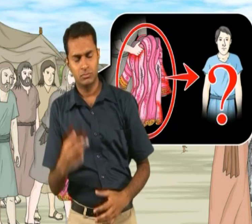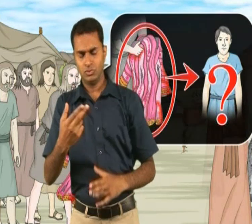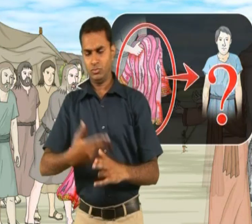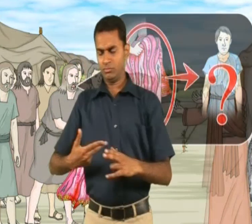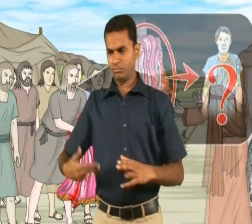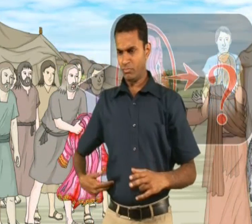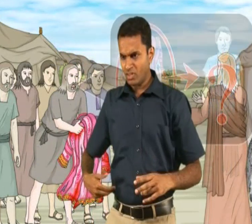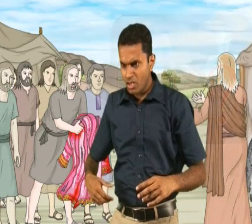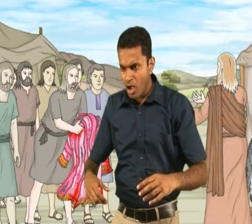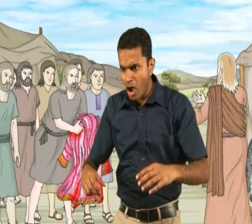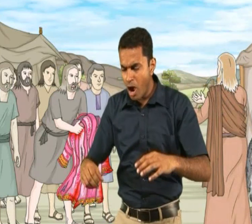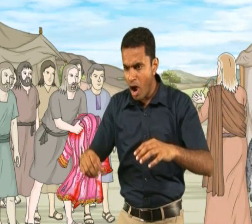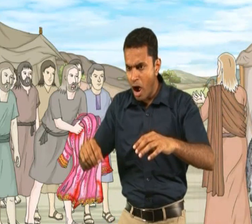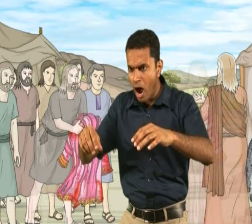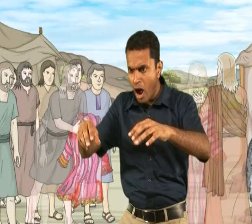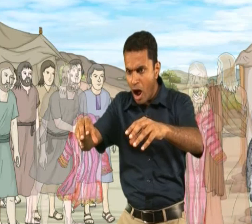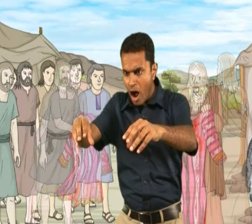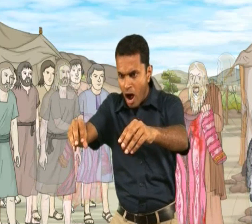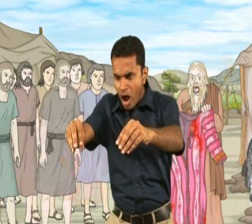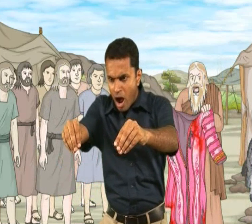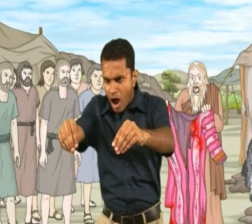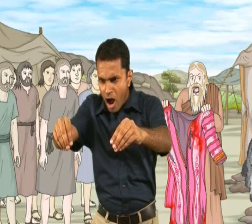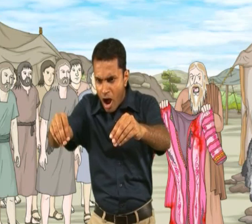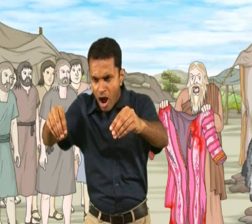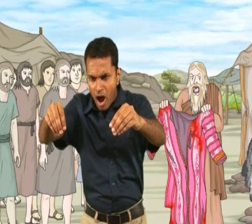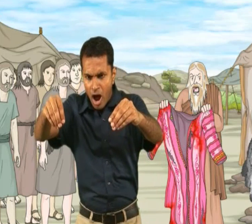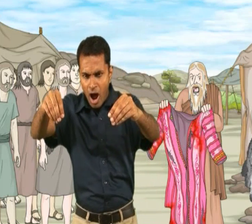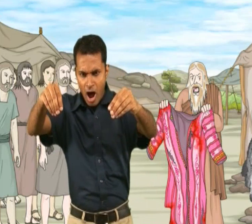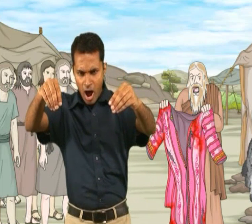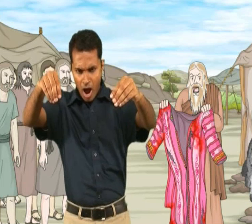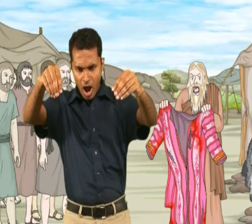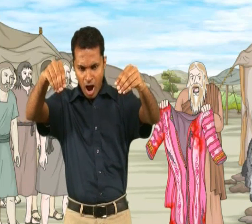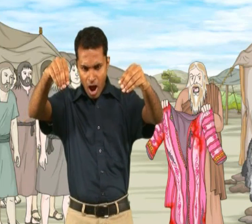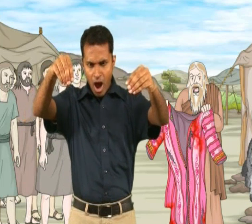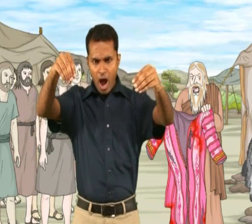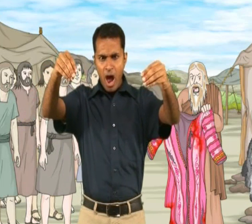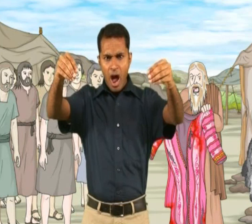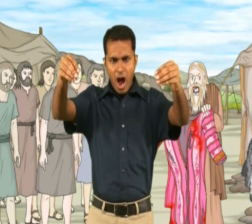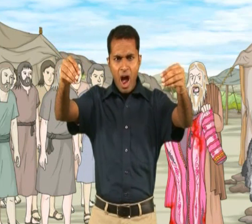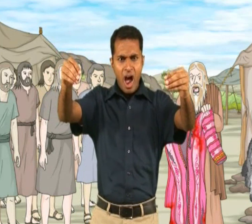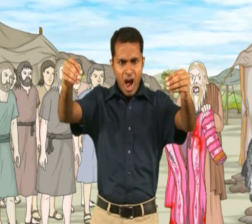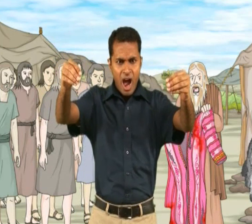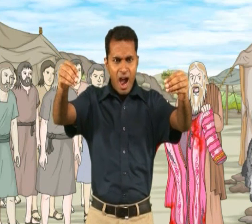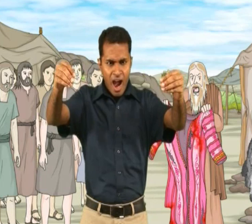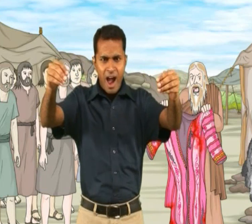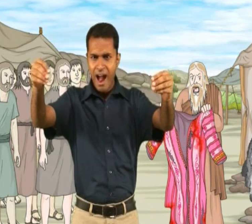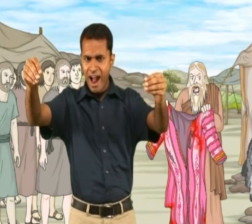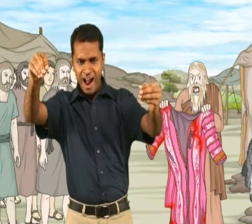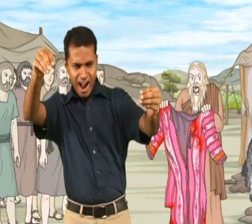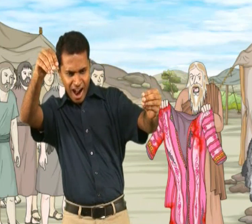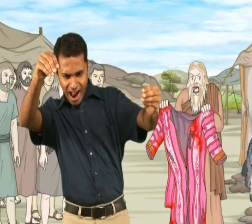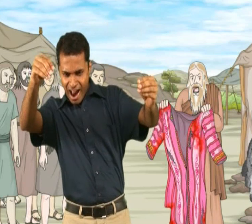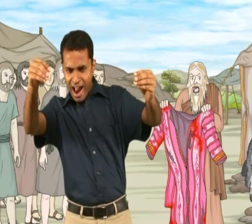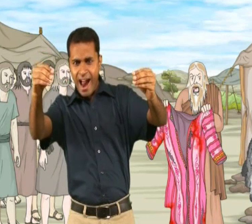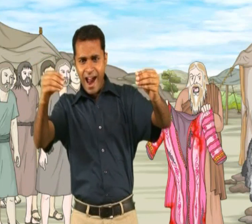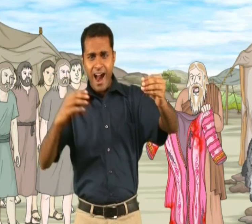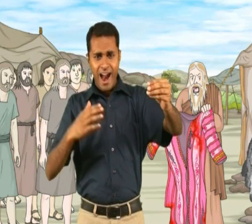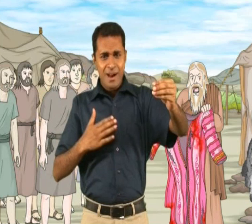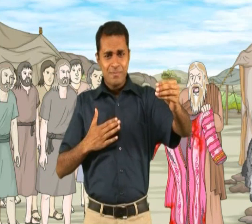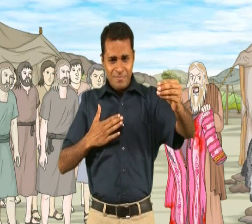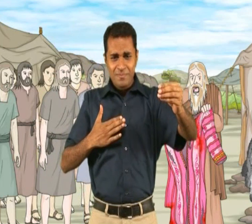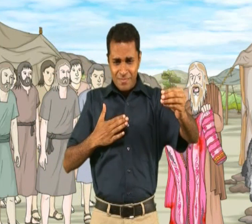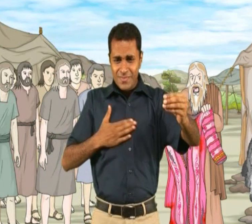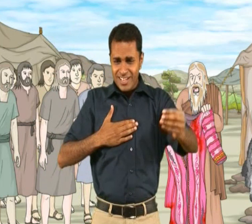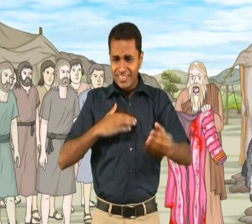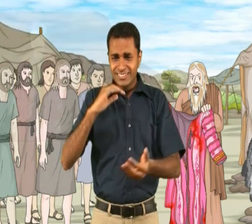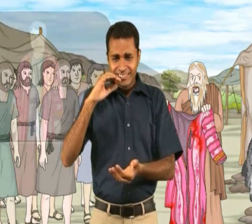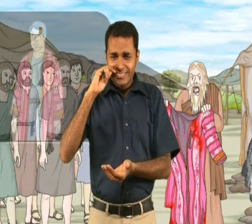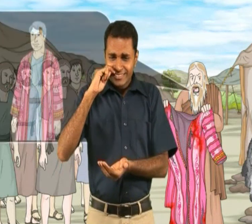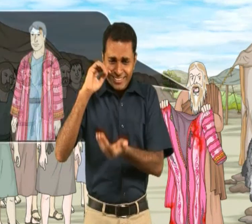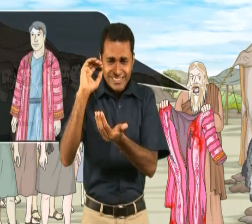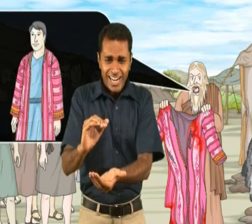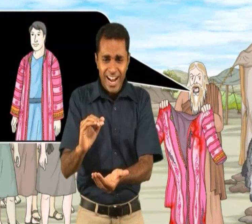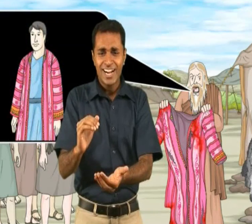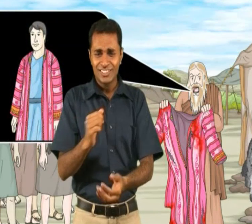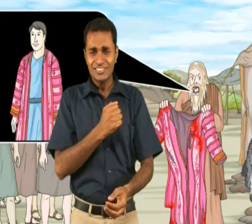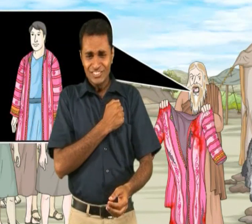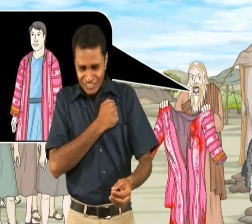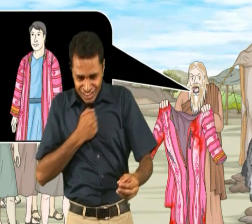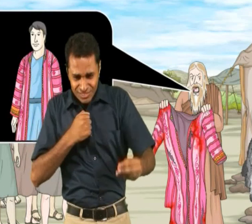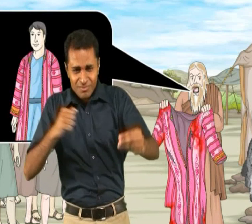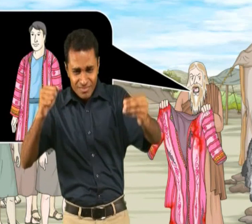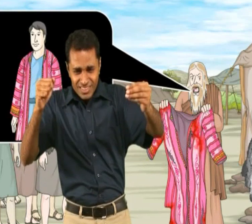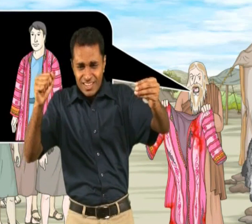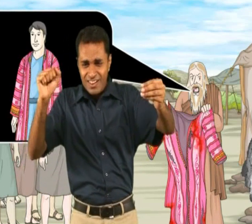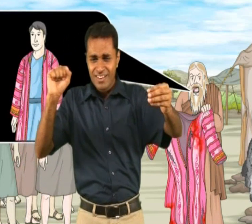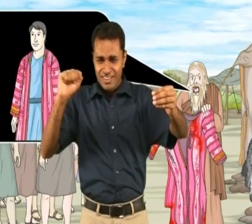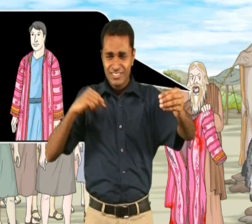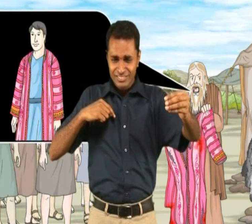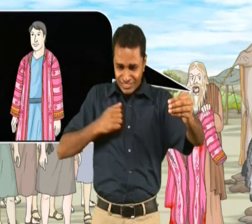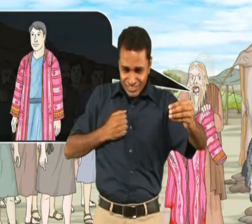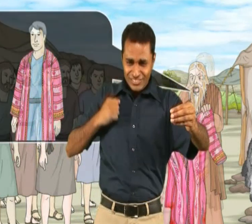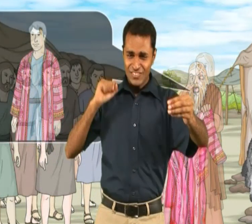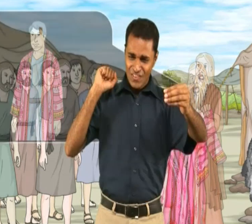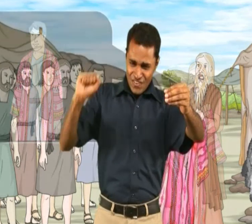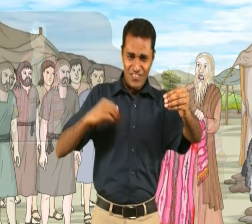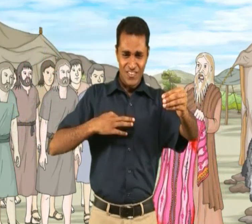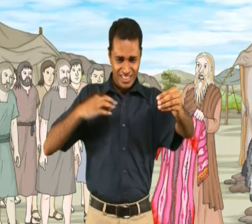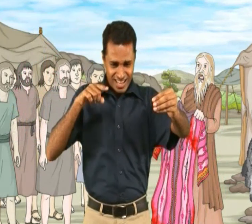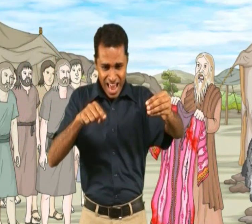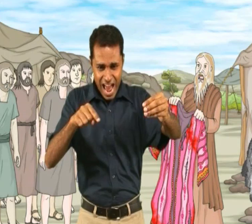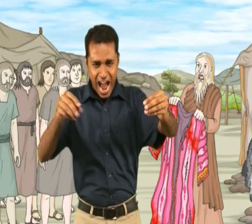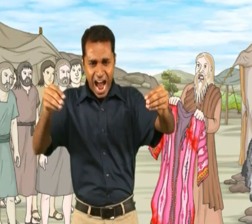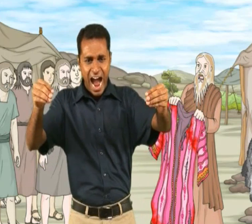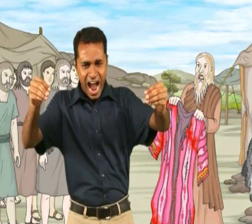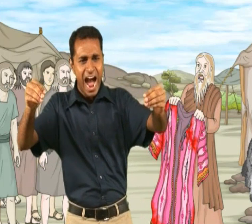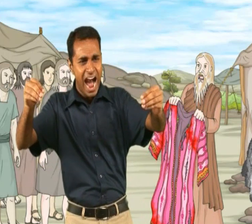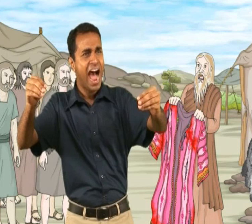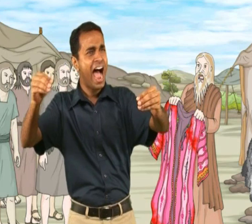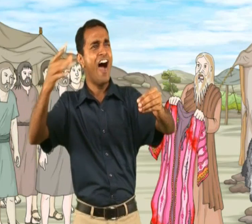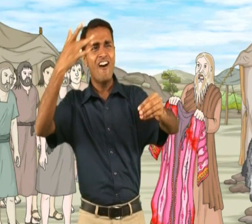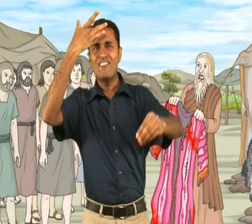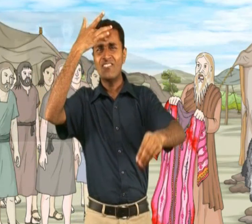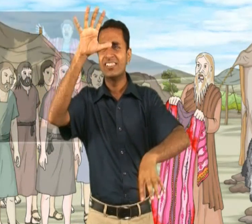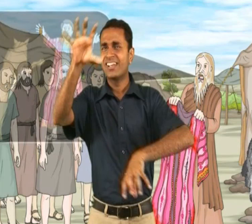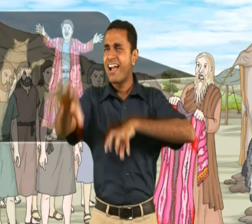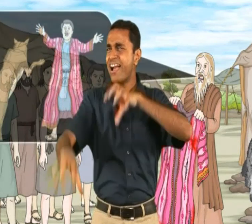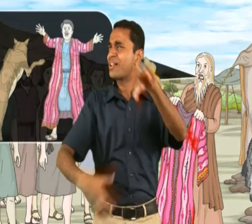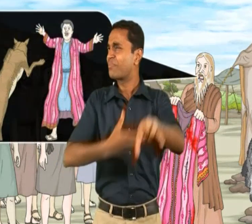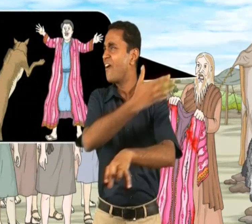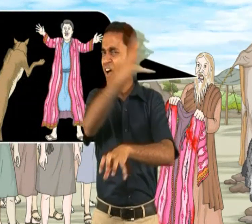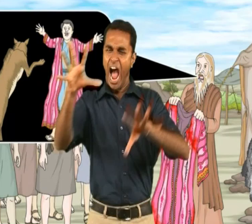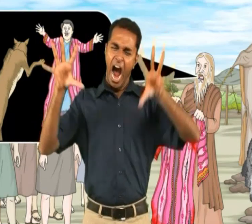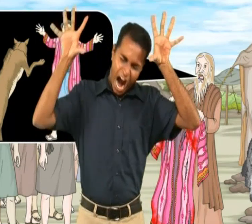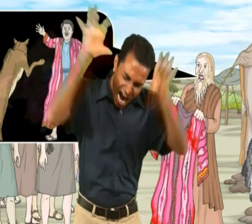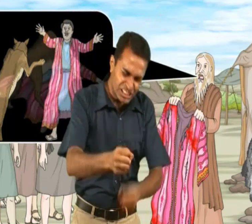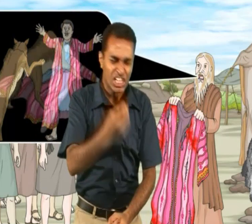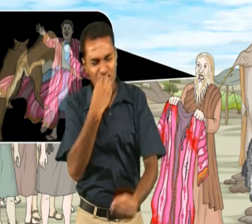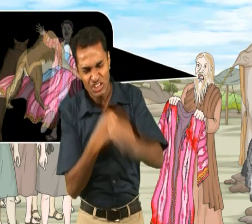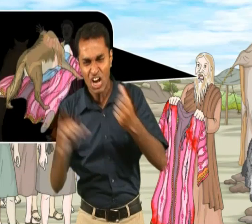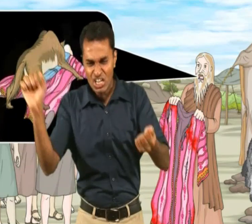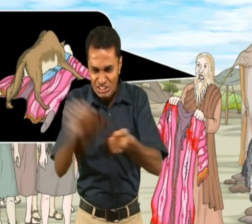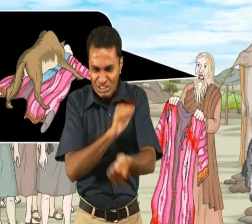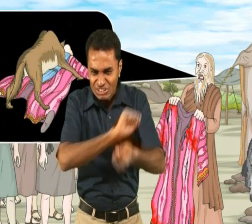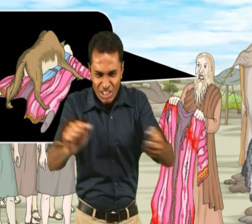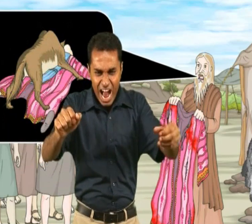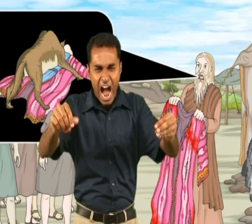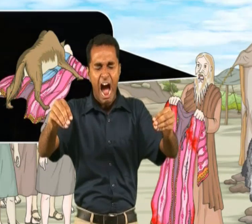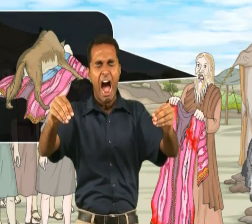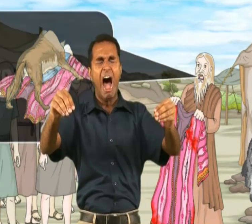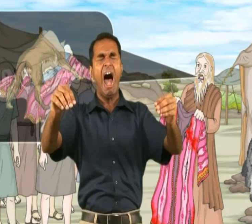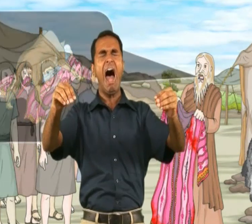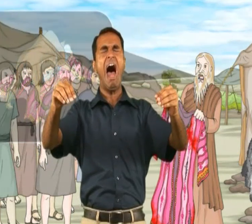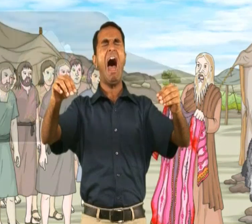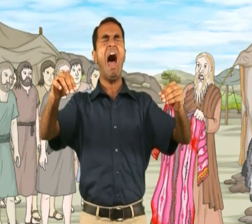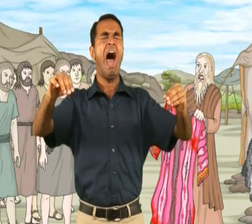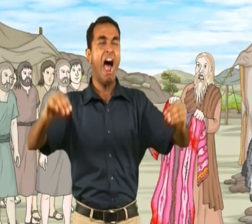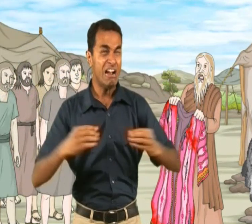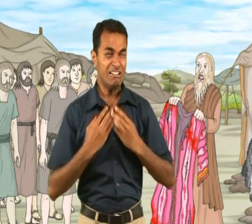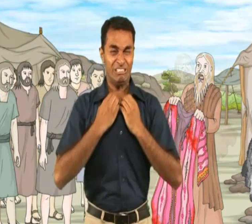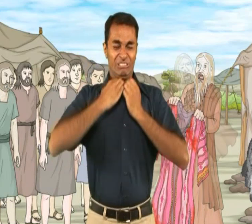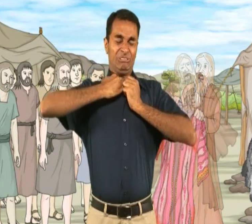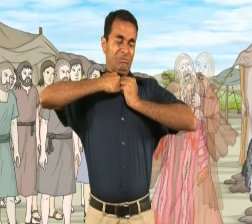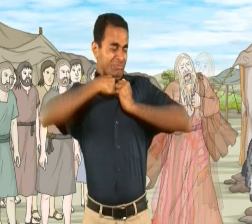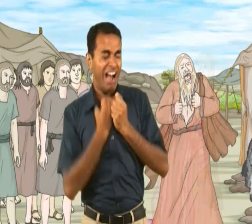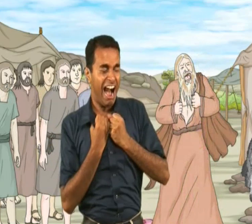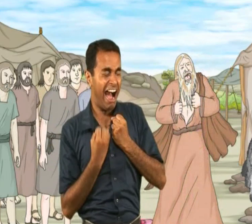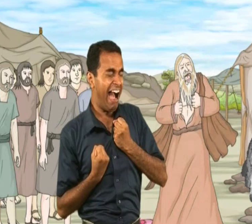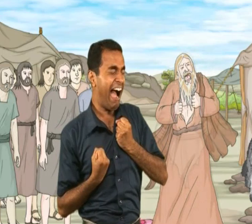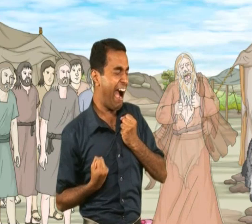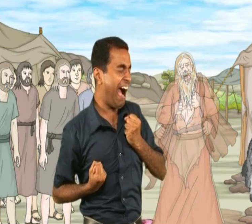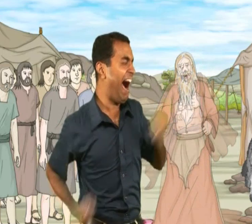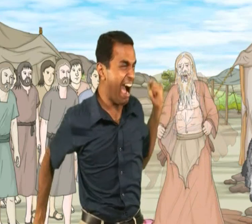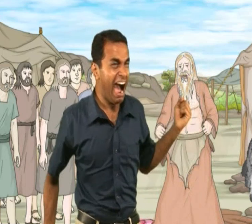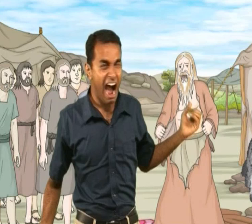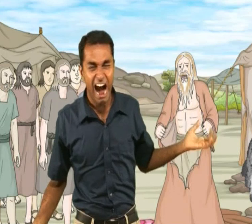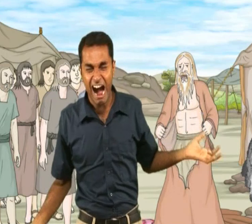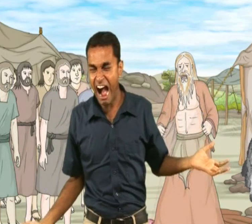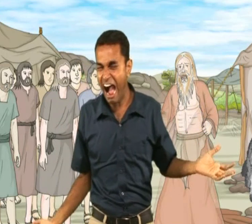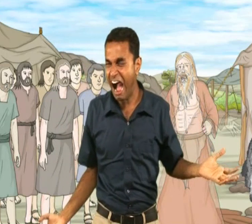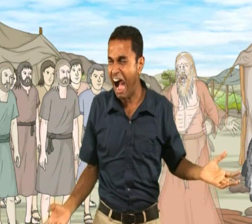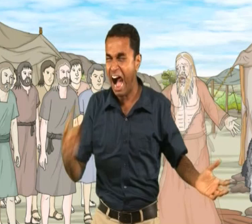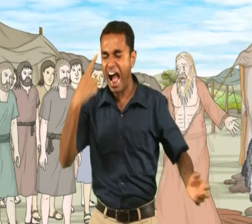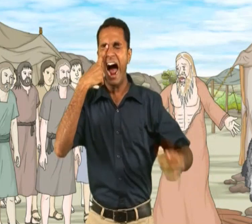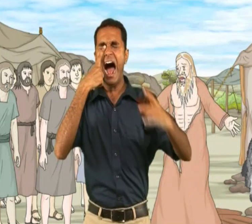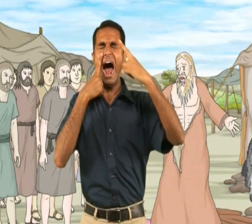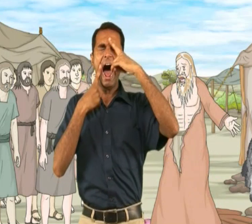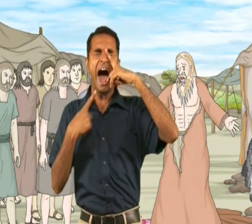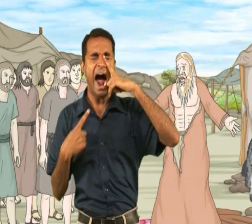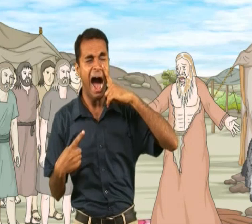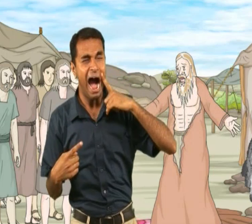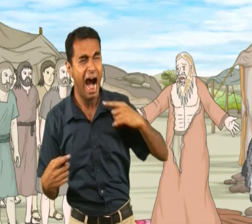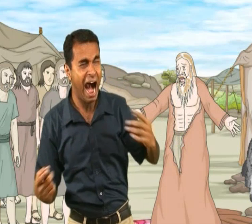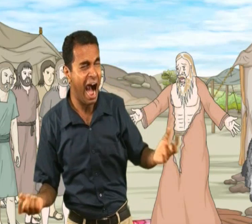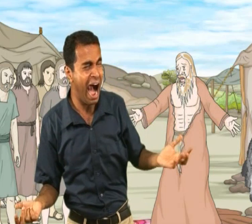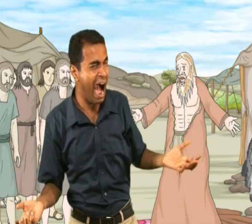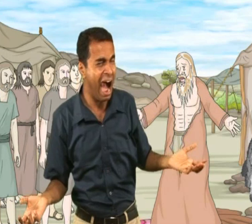His father recognized it and said, “It is my son’s robe! A vicious animal has devoured him. Joseph has surely been torn to pieces!”